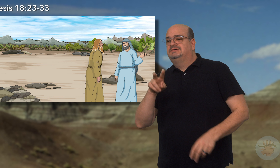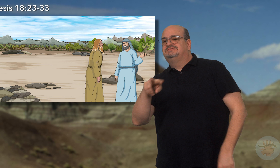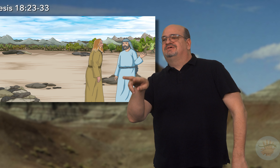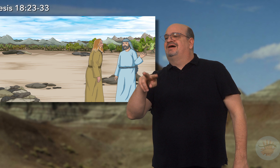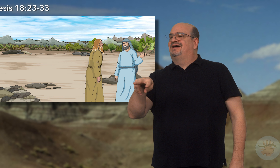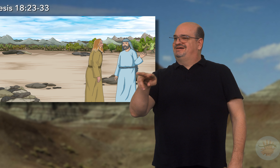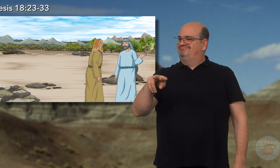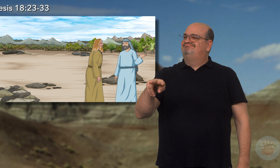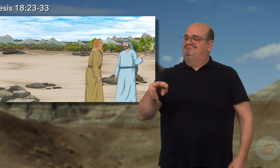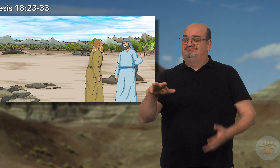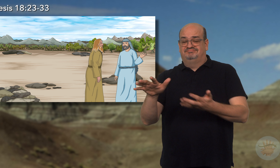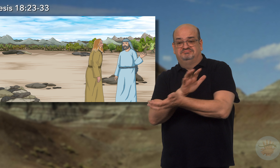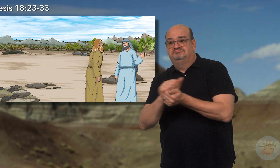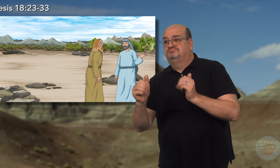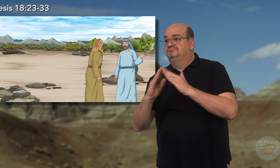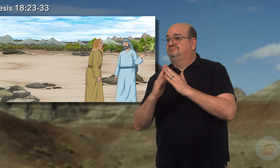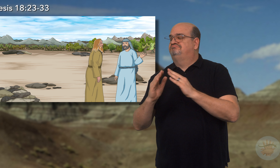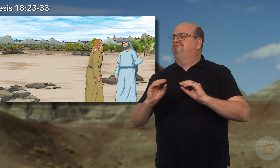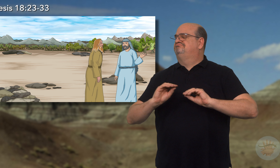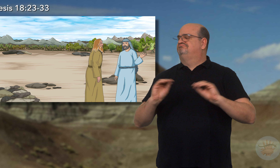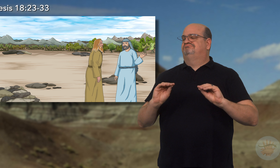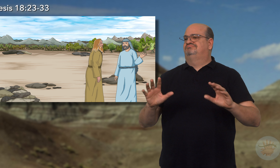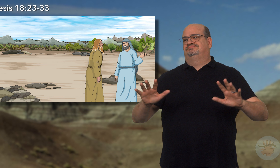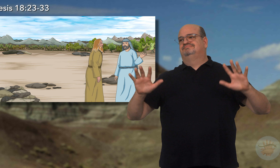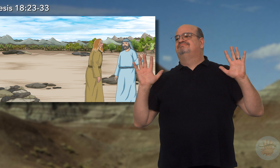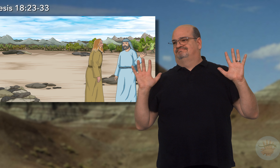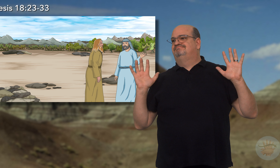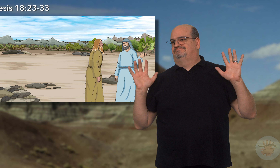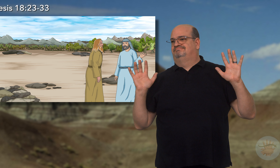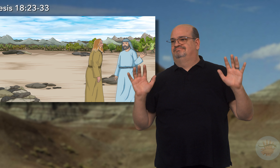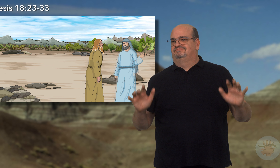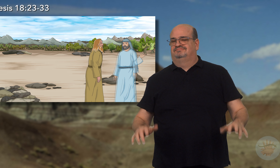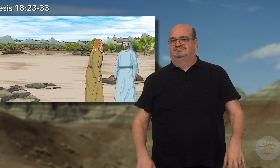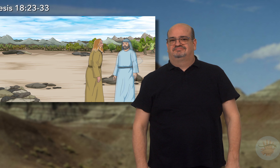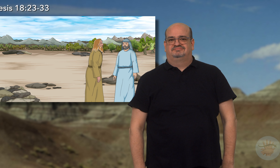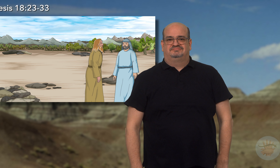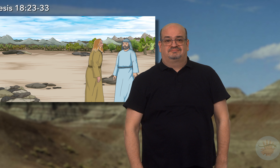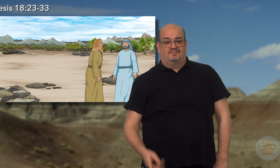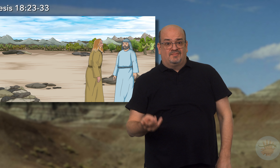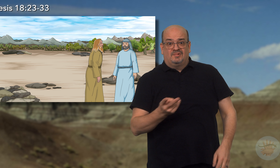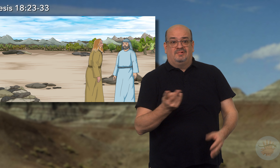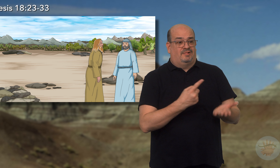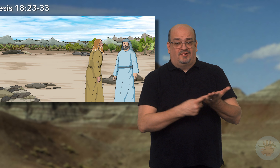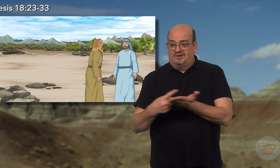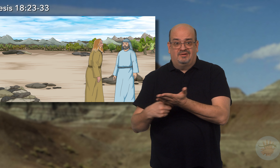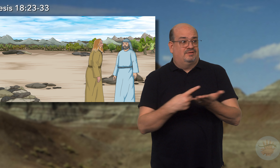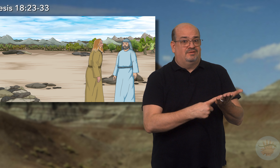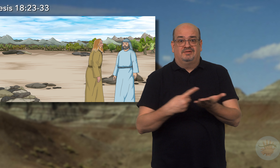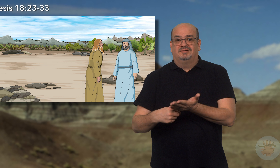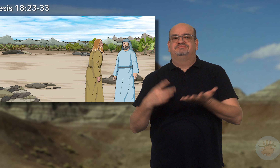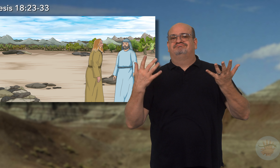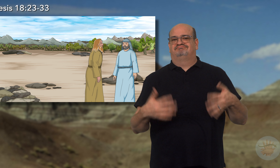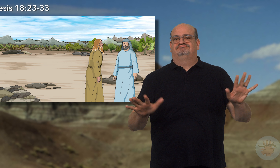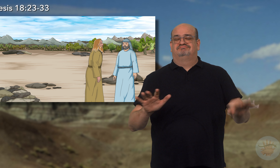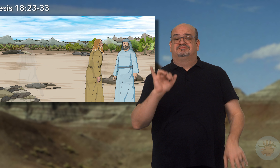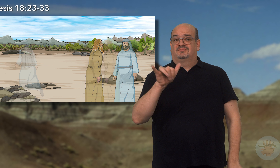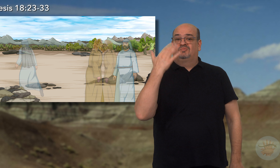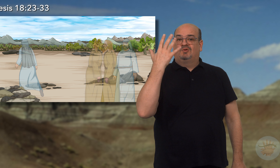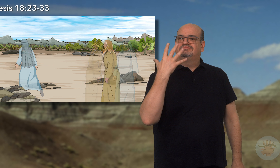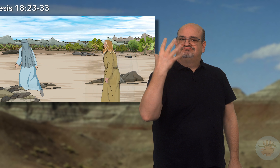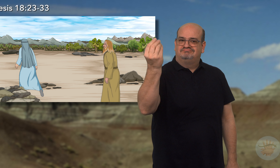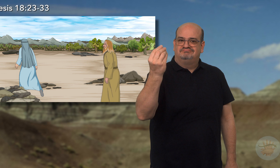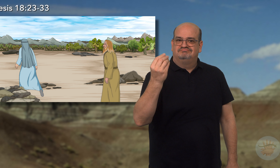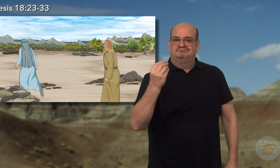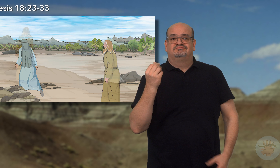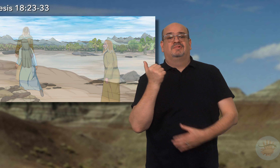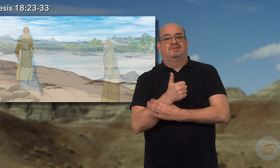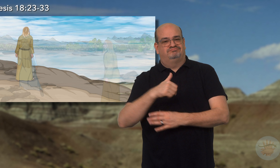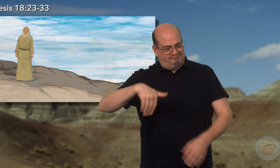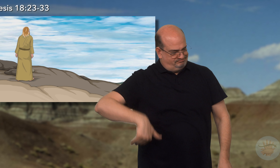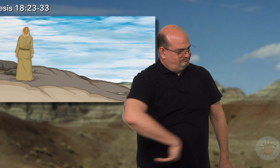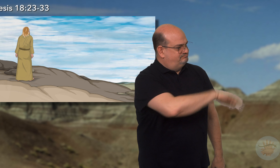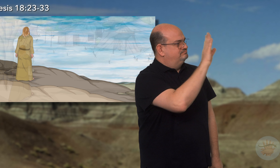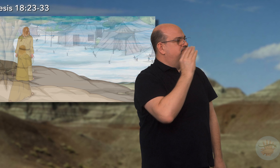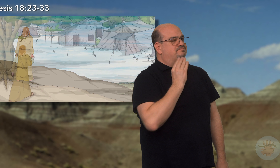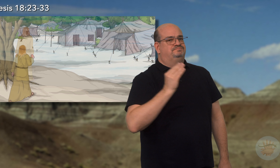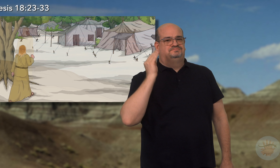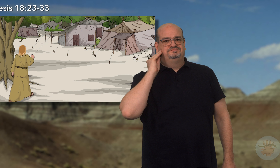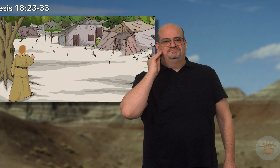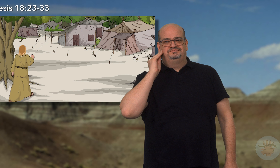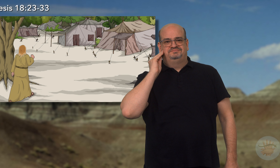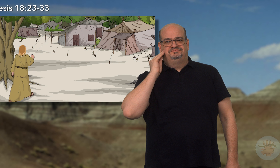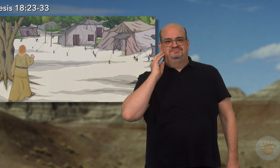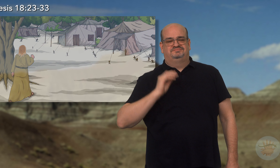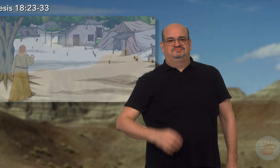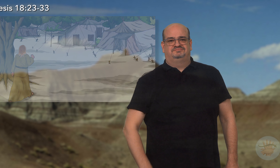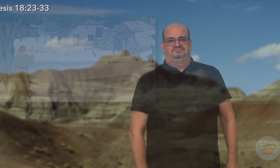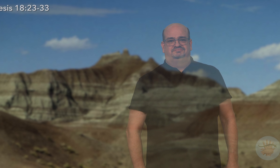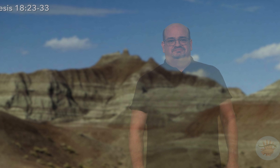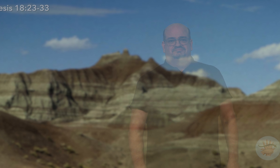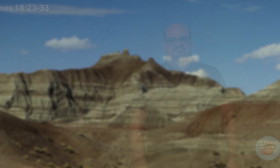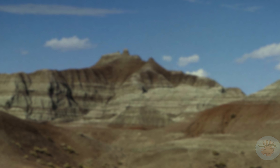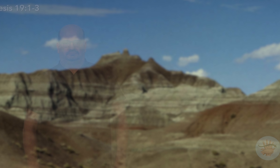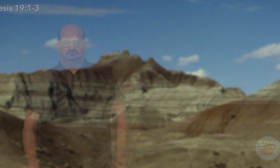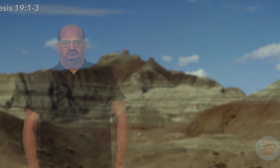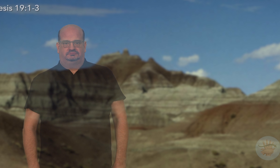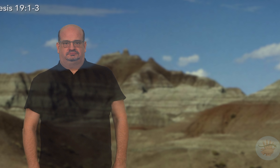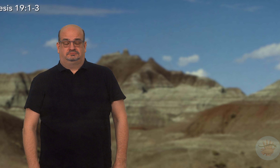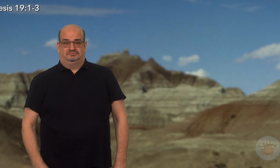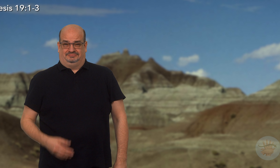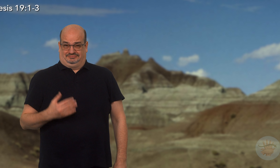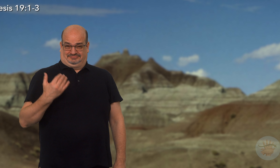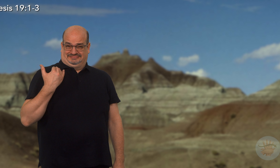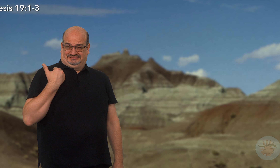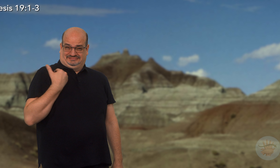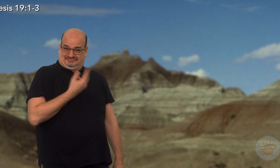When the LORD had finished speaking with Abraham, He departed, and Abraham returned home.